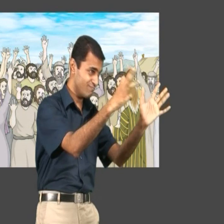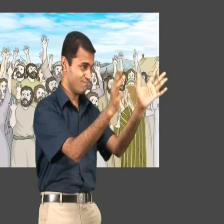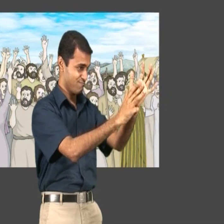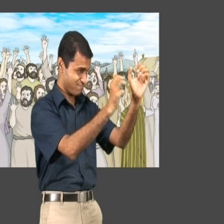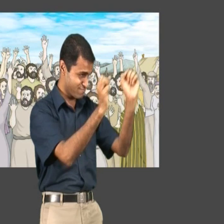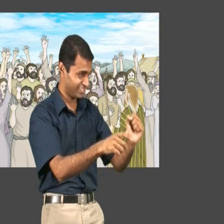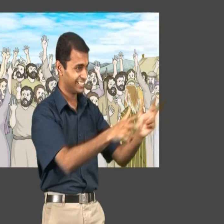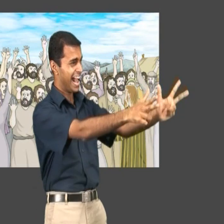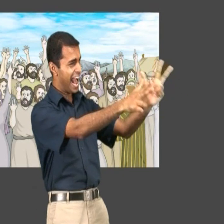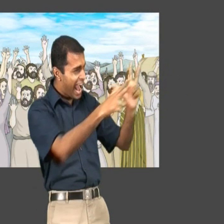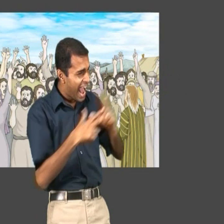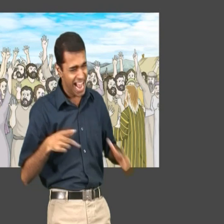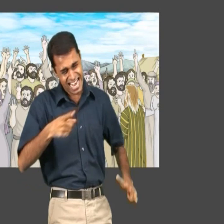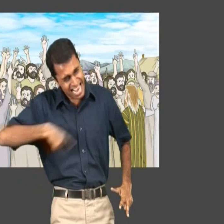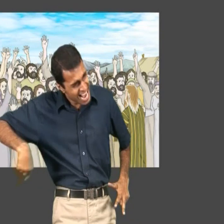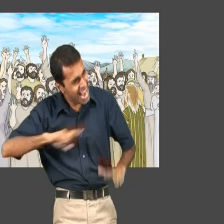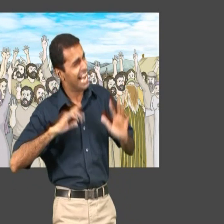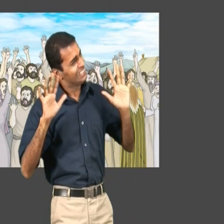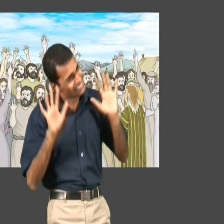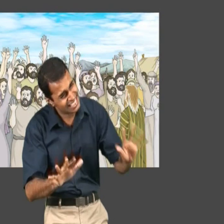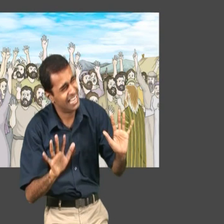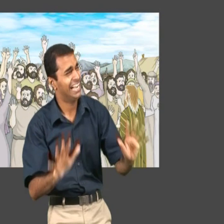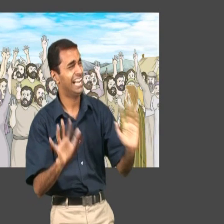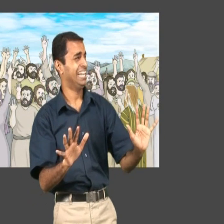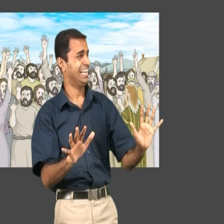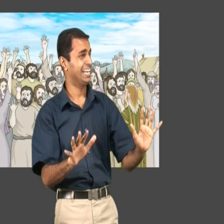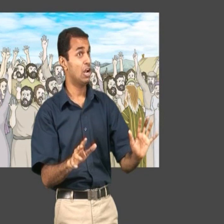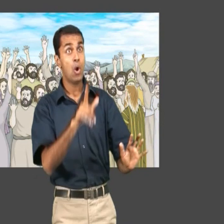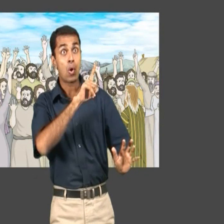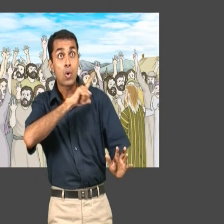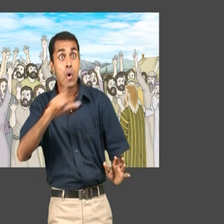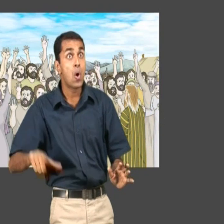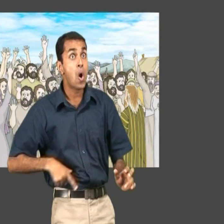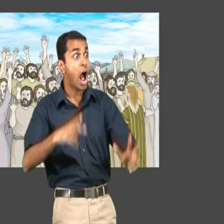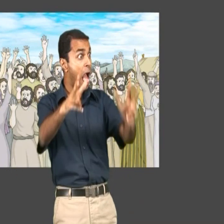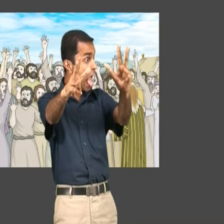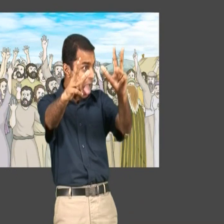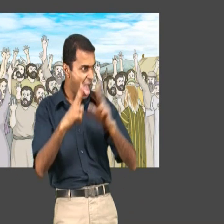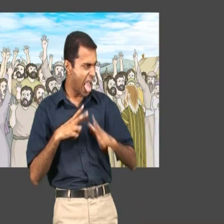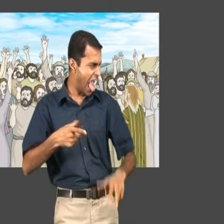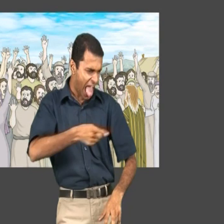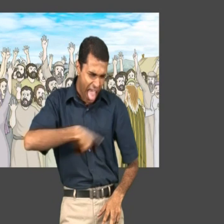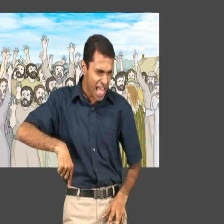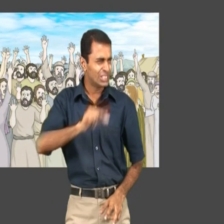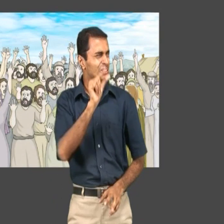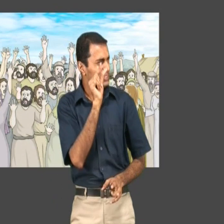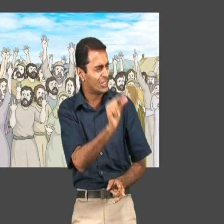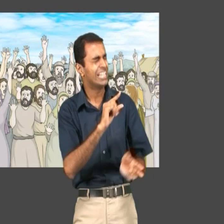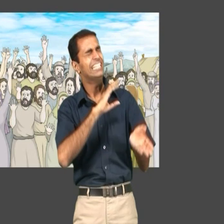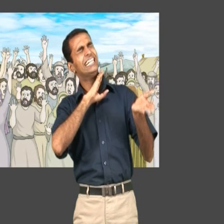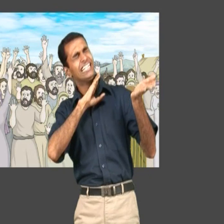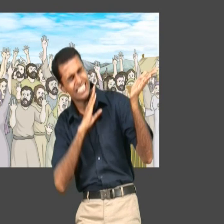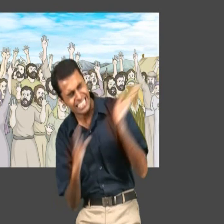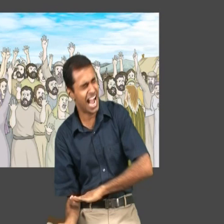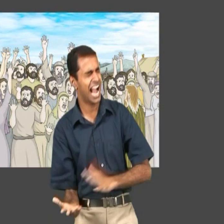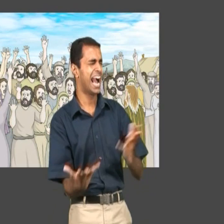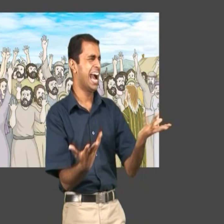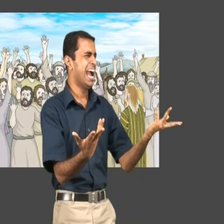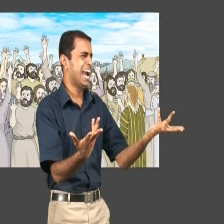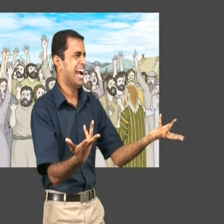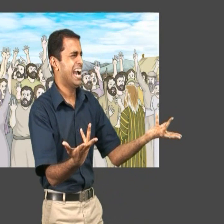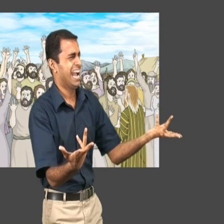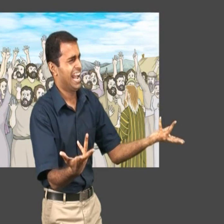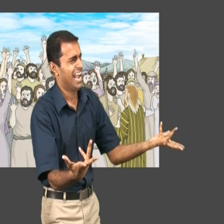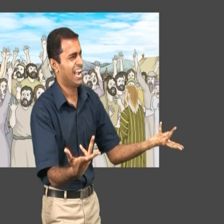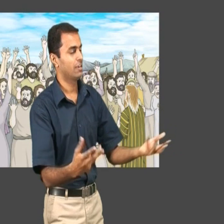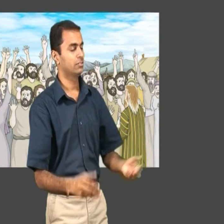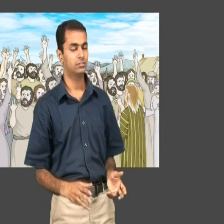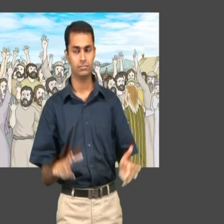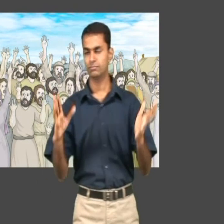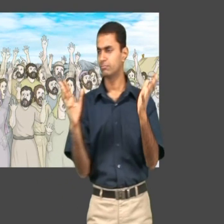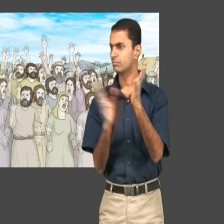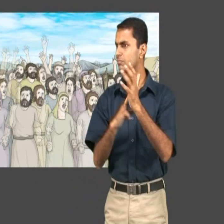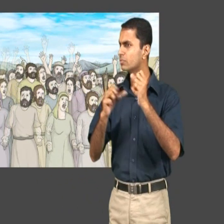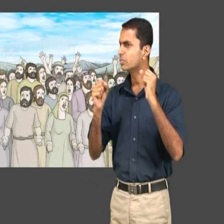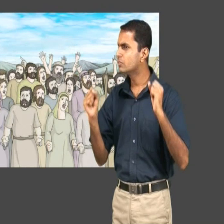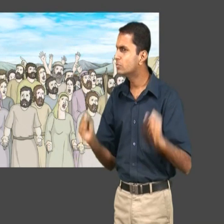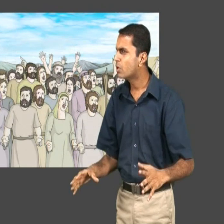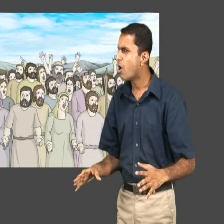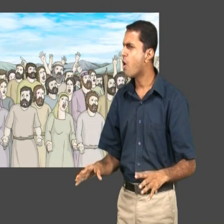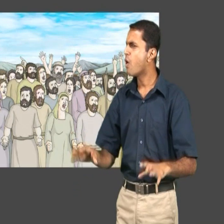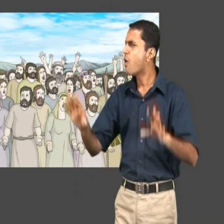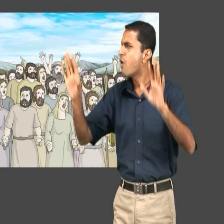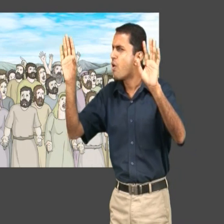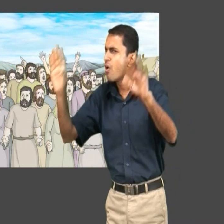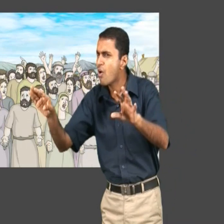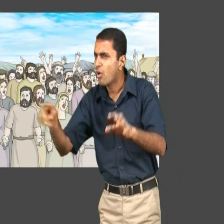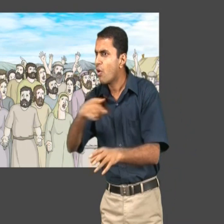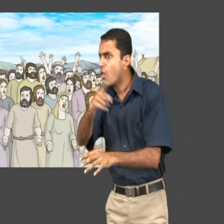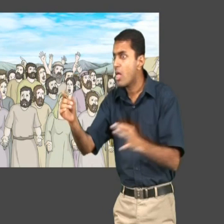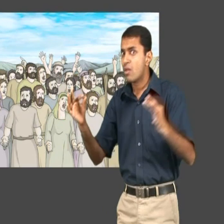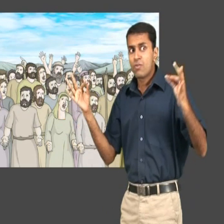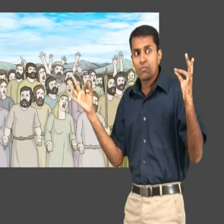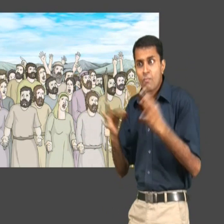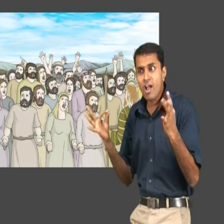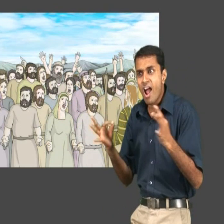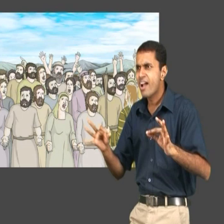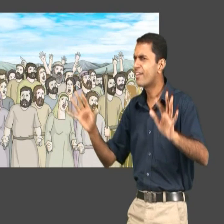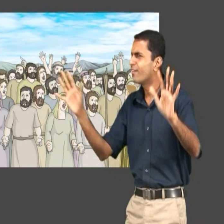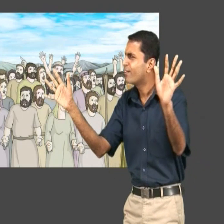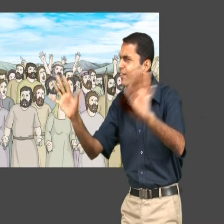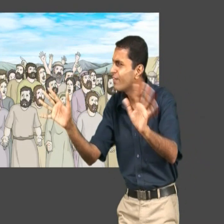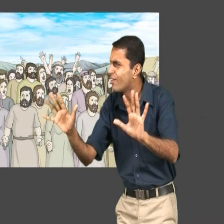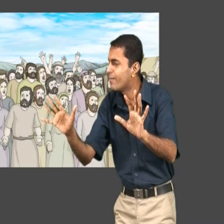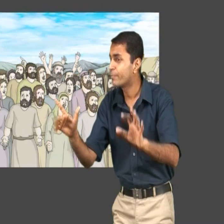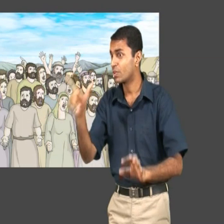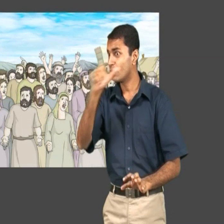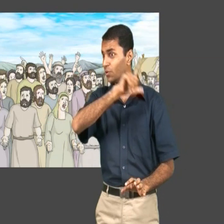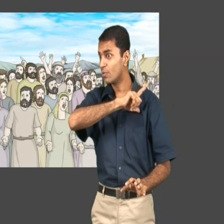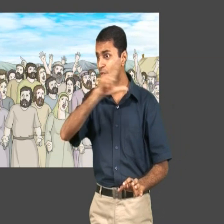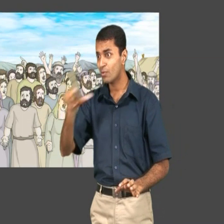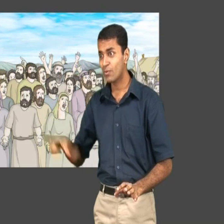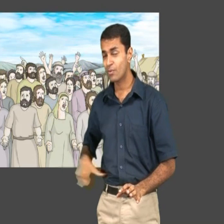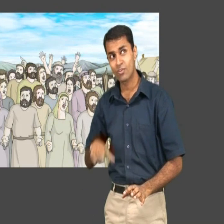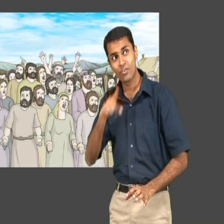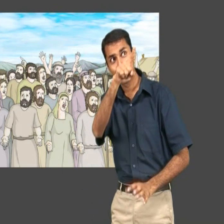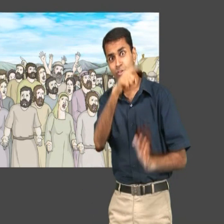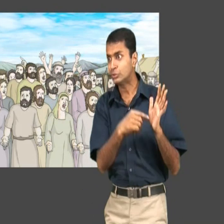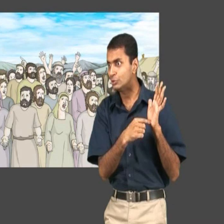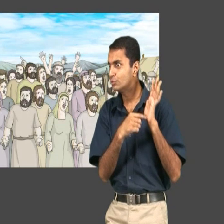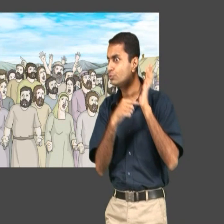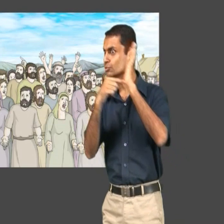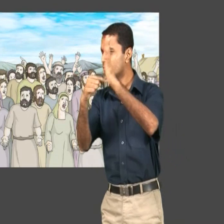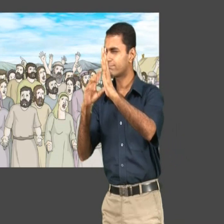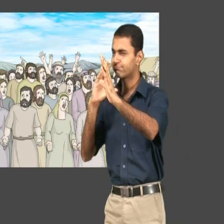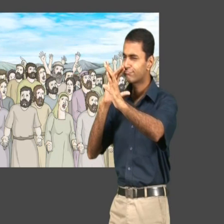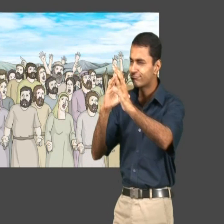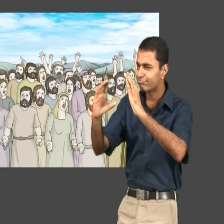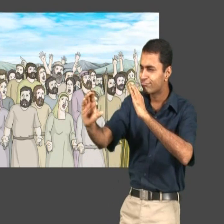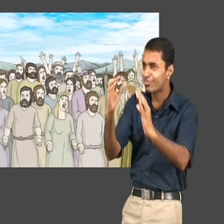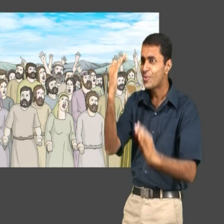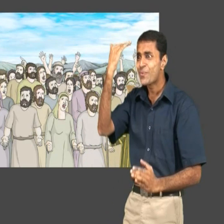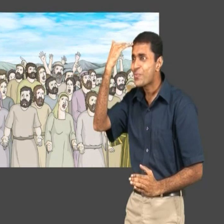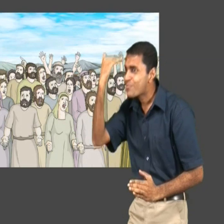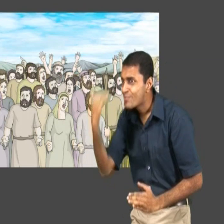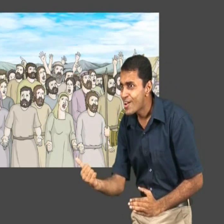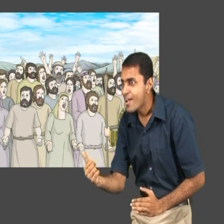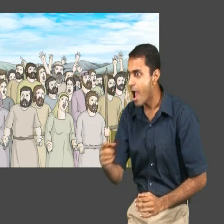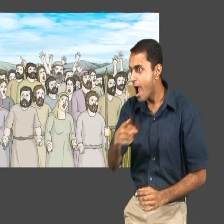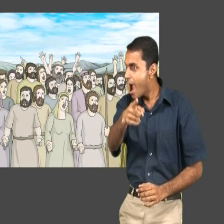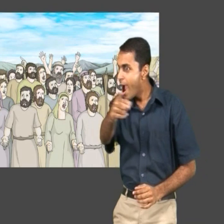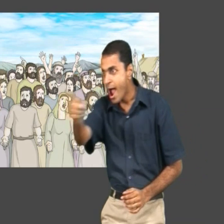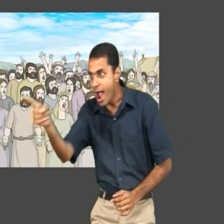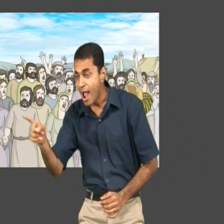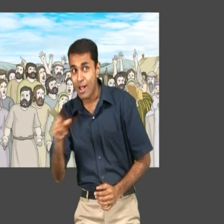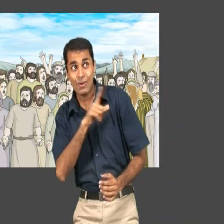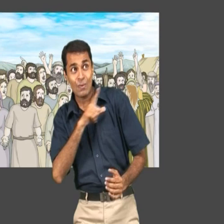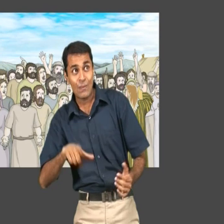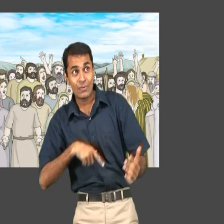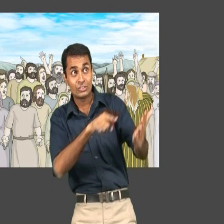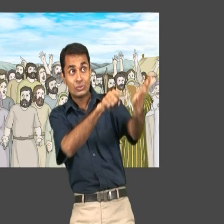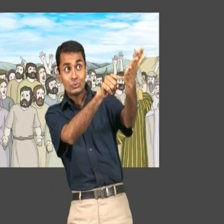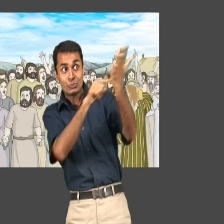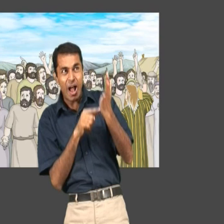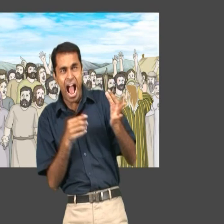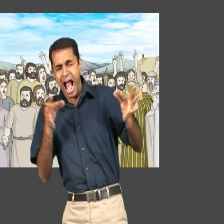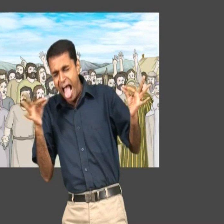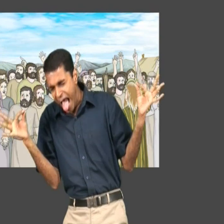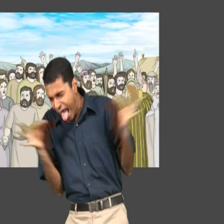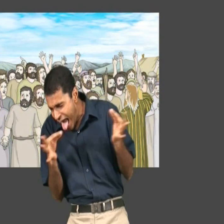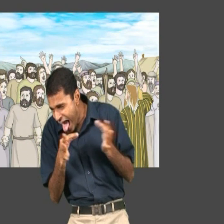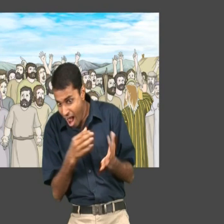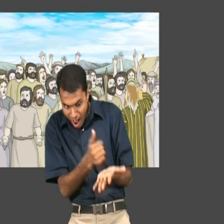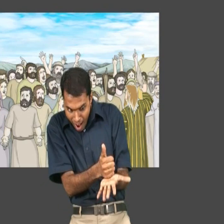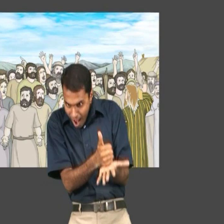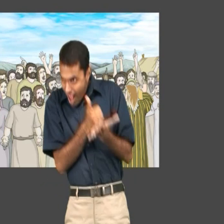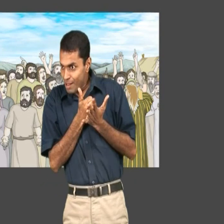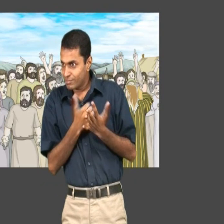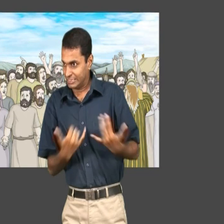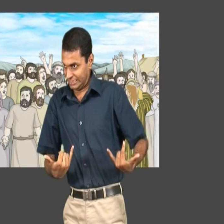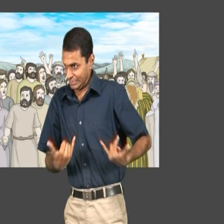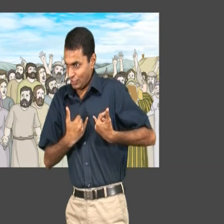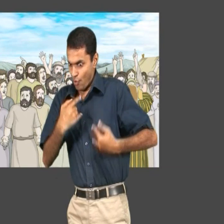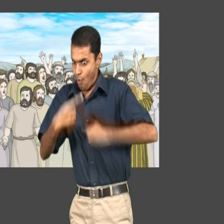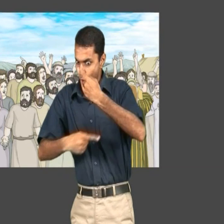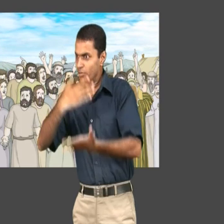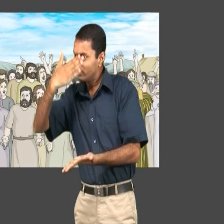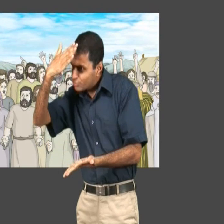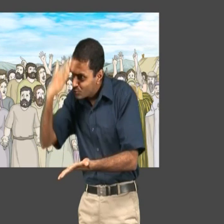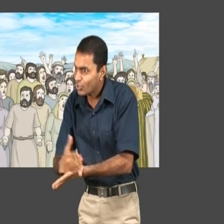“Speak to us yourself and we will listen,” they said to Moses. “But do not let God speak to us, or we will die.” “Do not be afraid,” Moses replied.